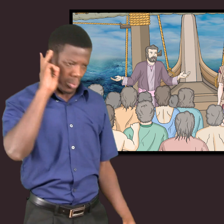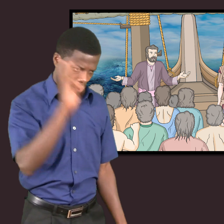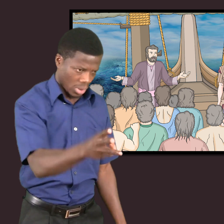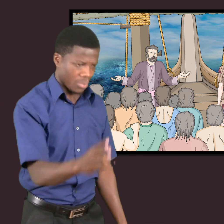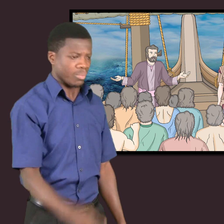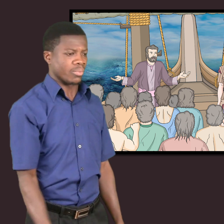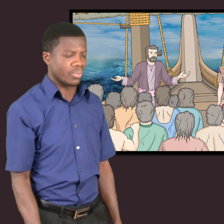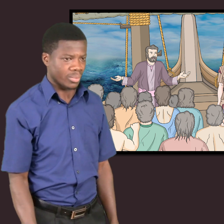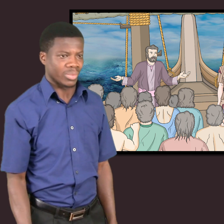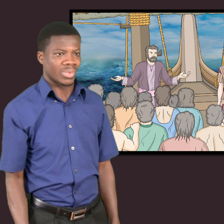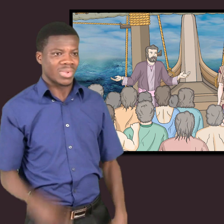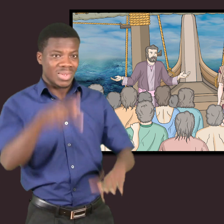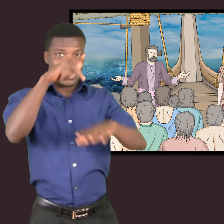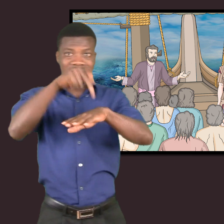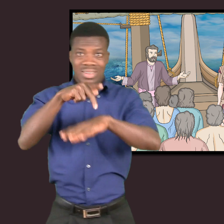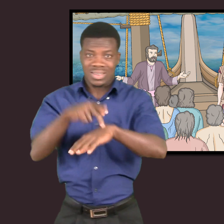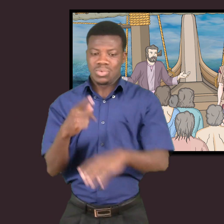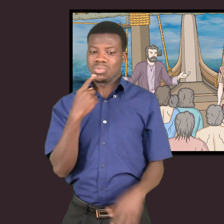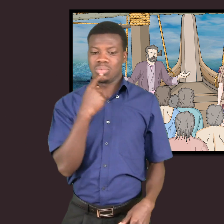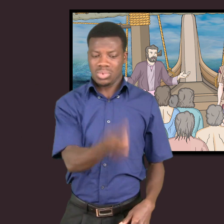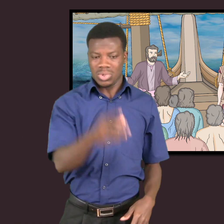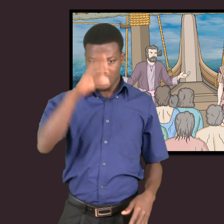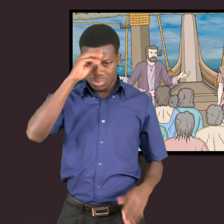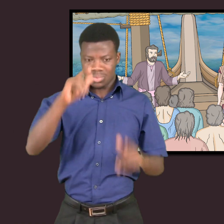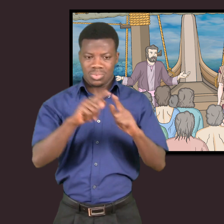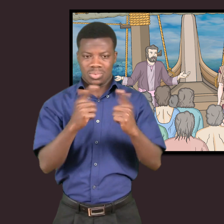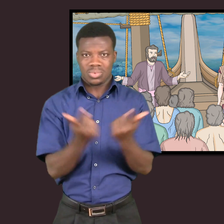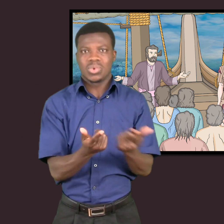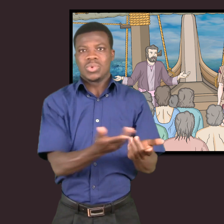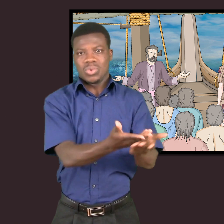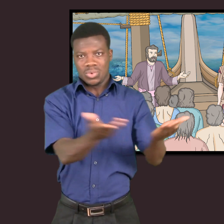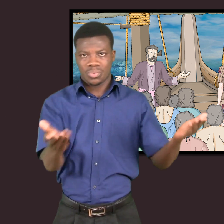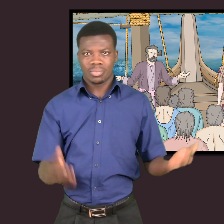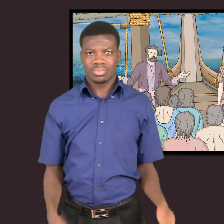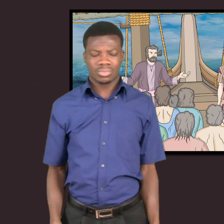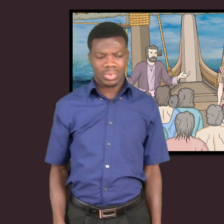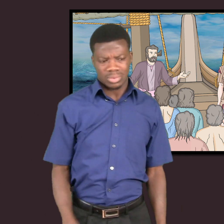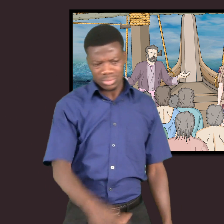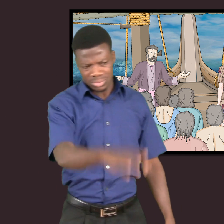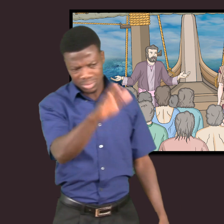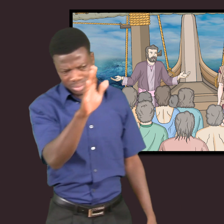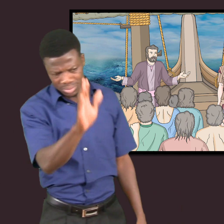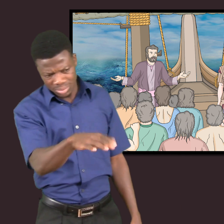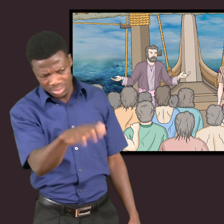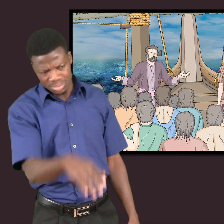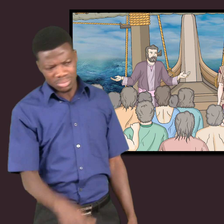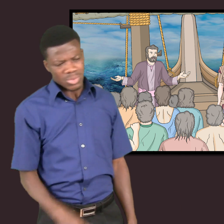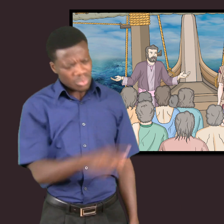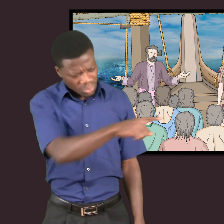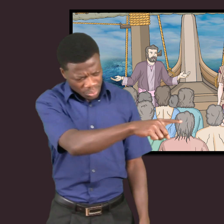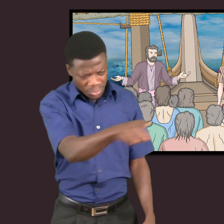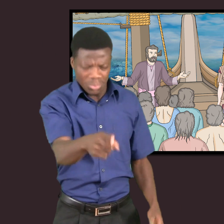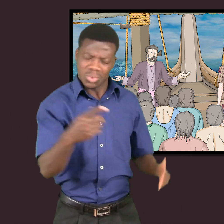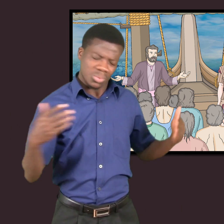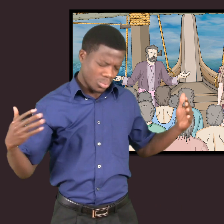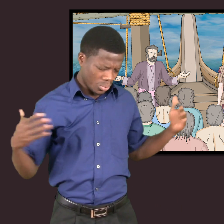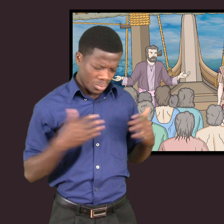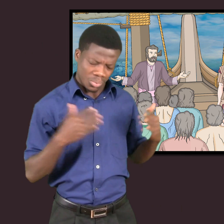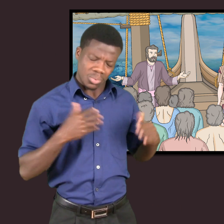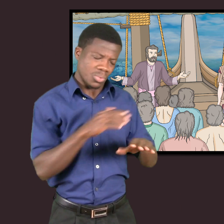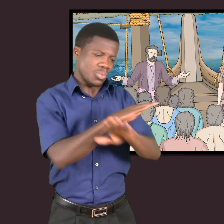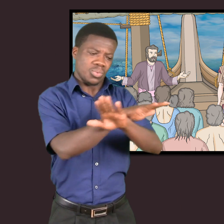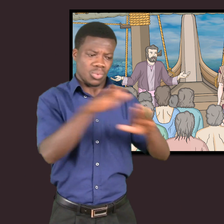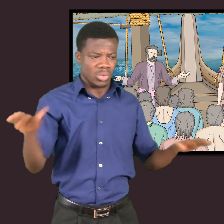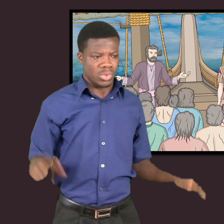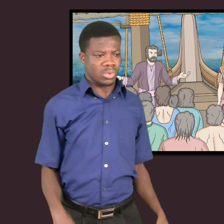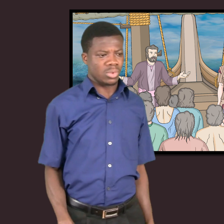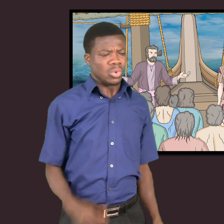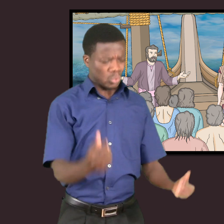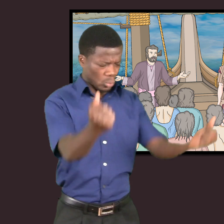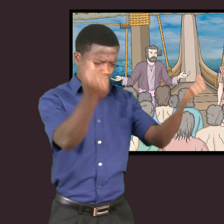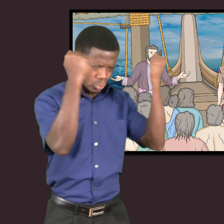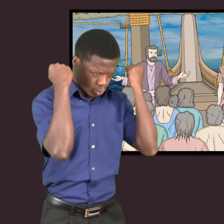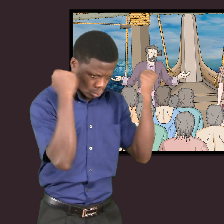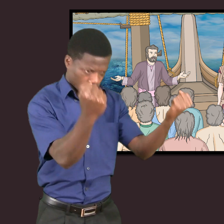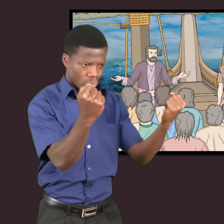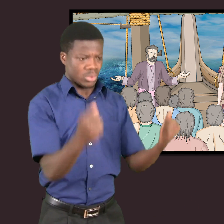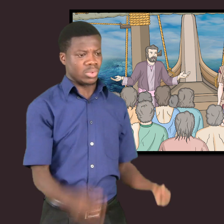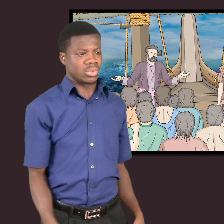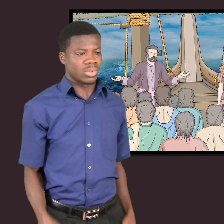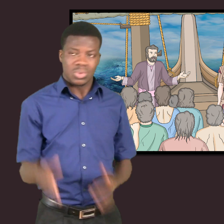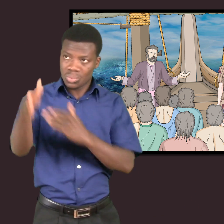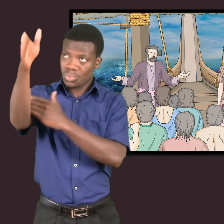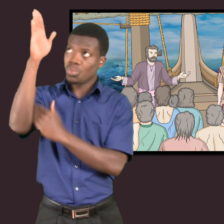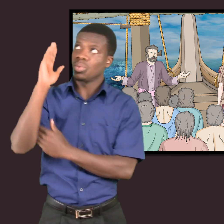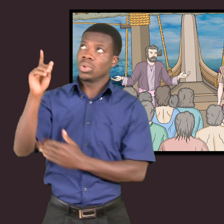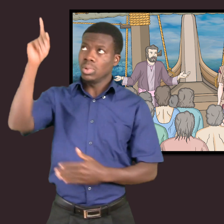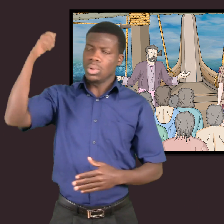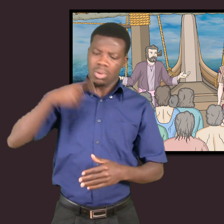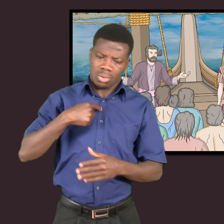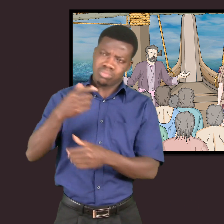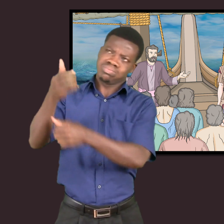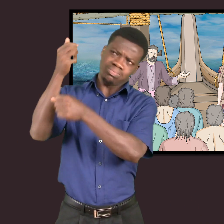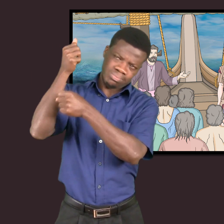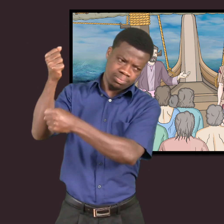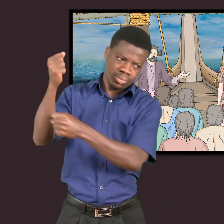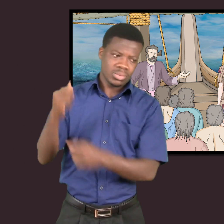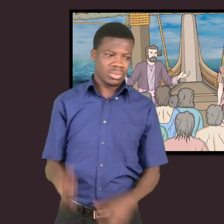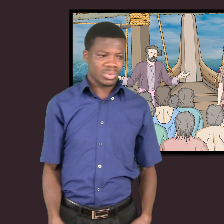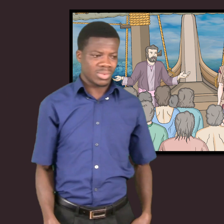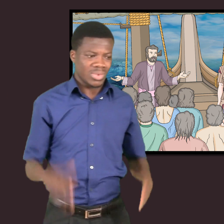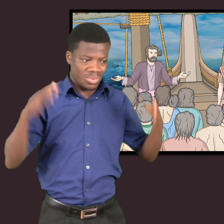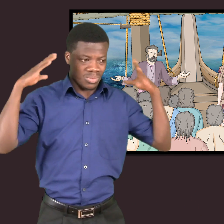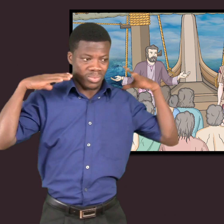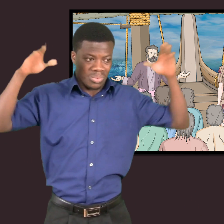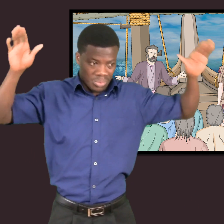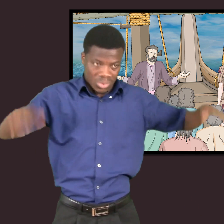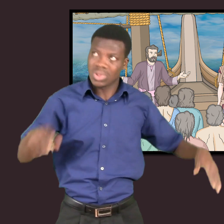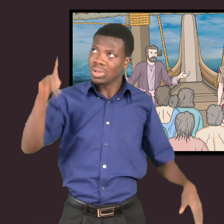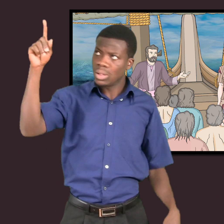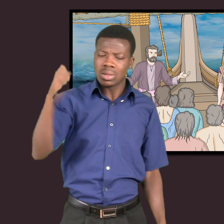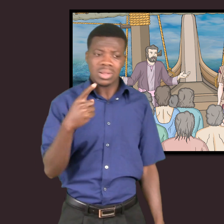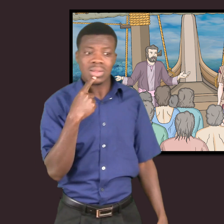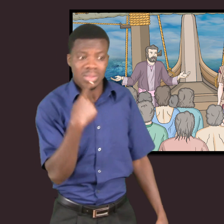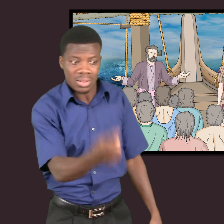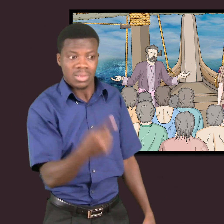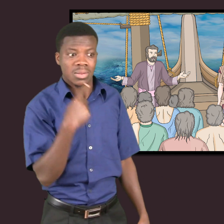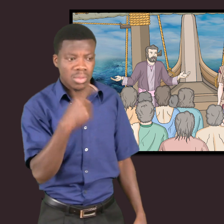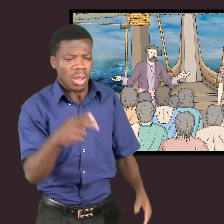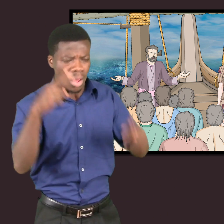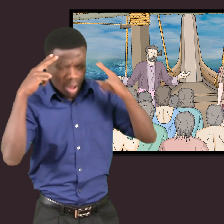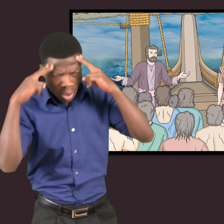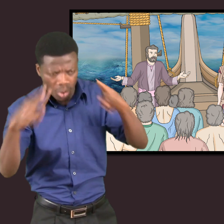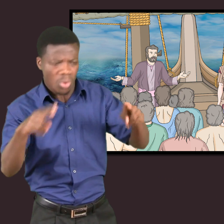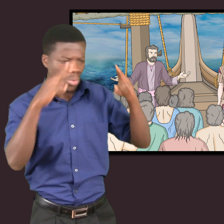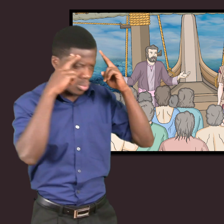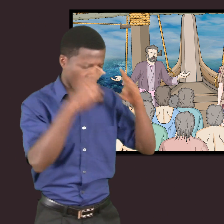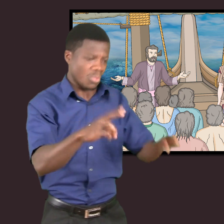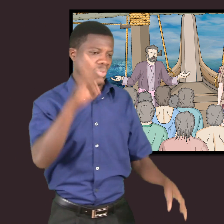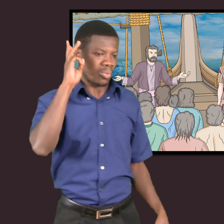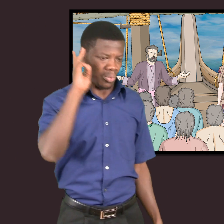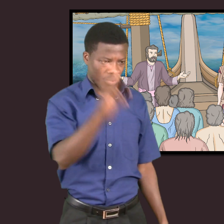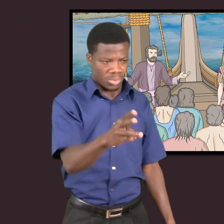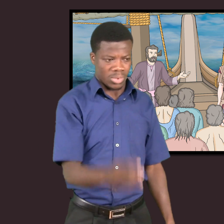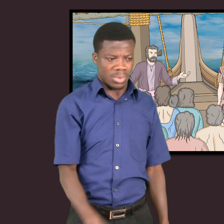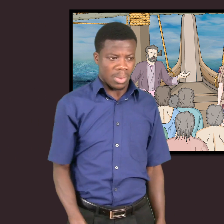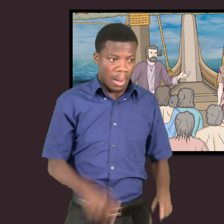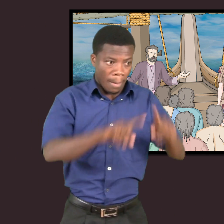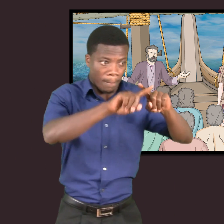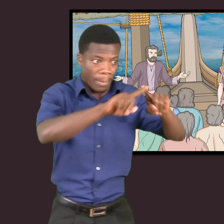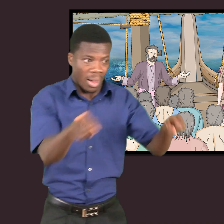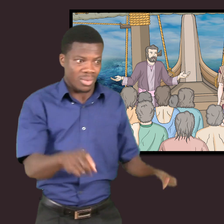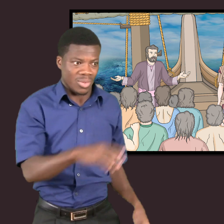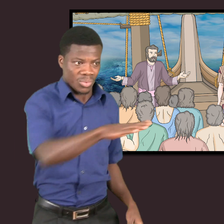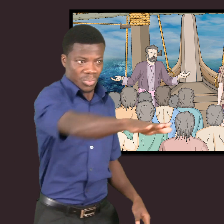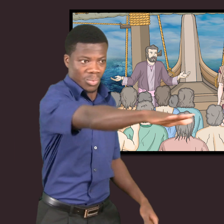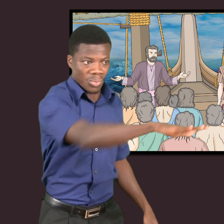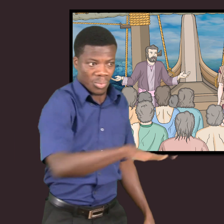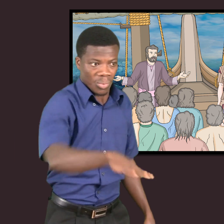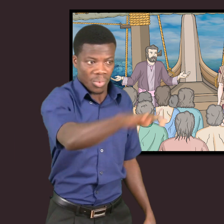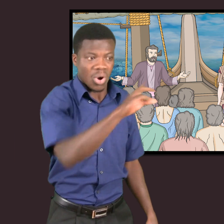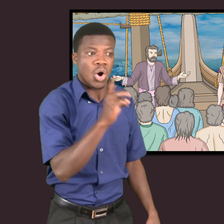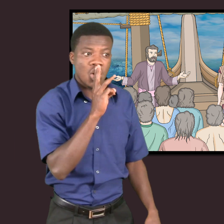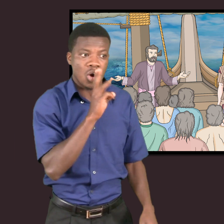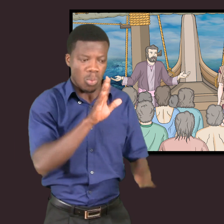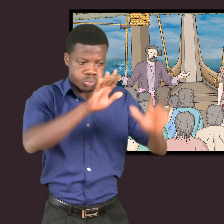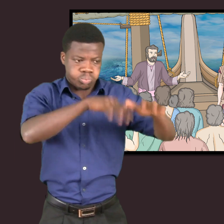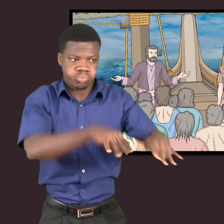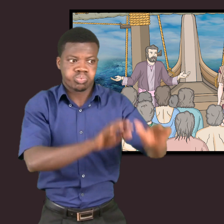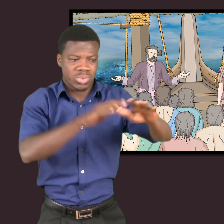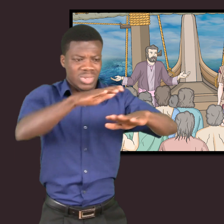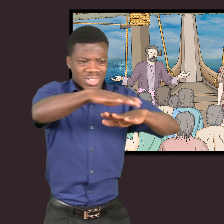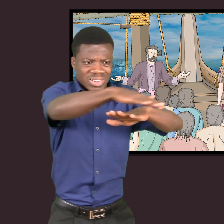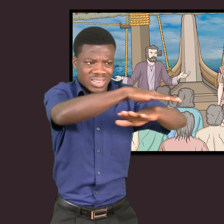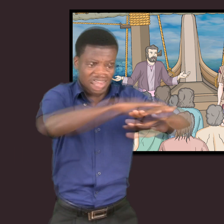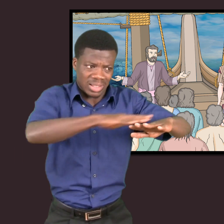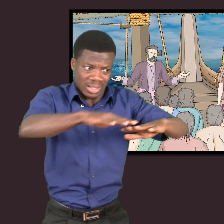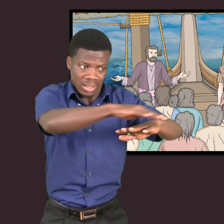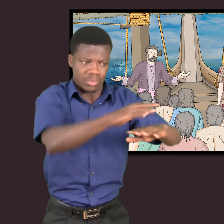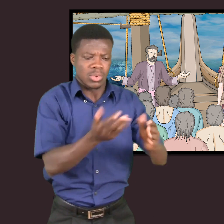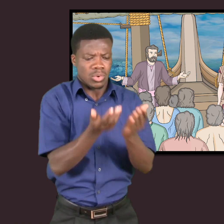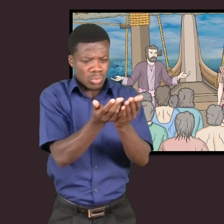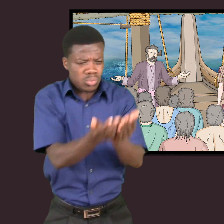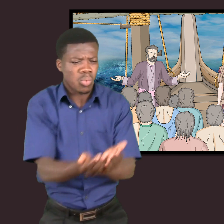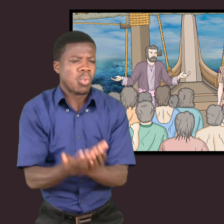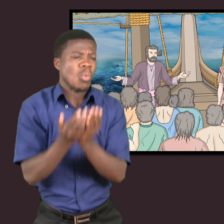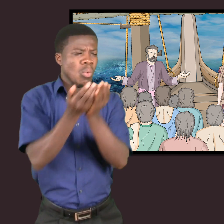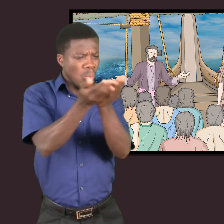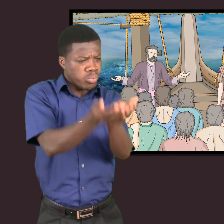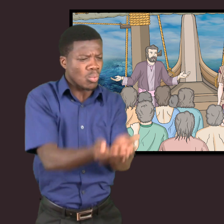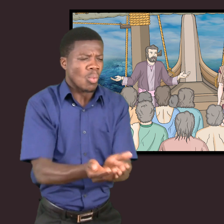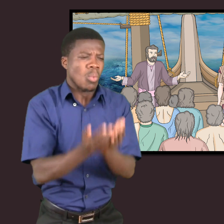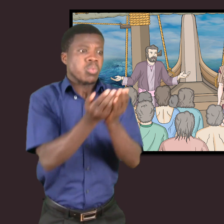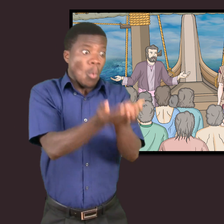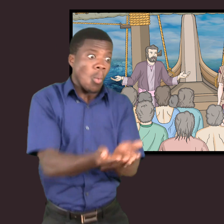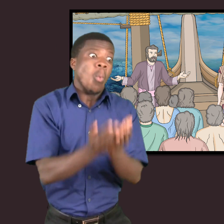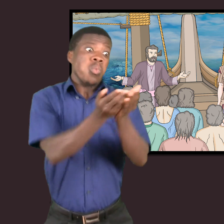So take courage, men, for I believe God that it will happen just as He told me.